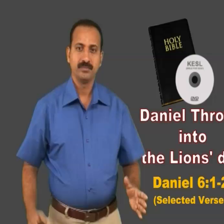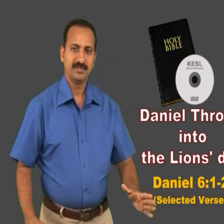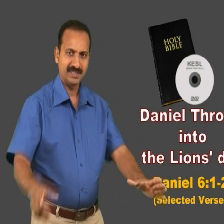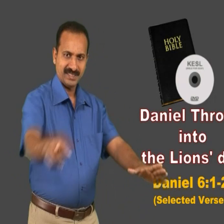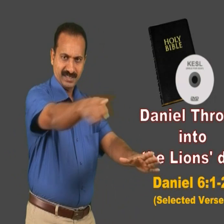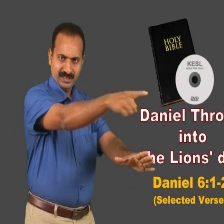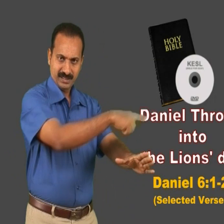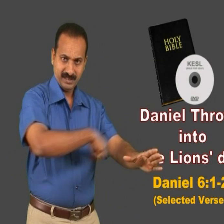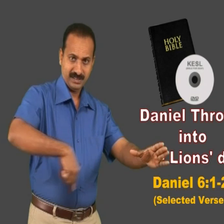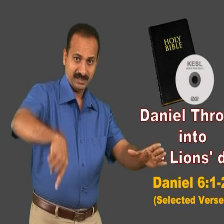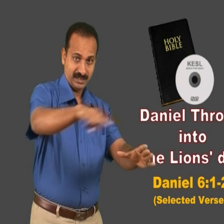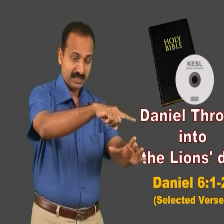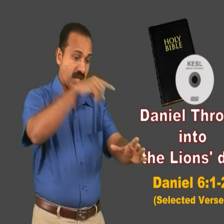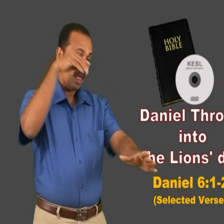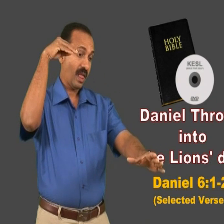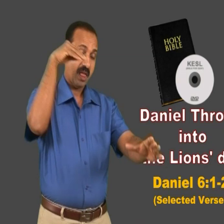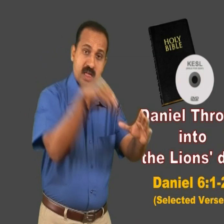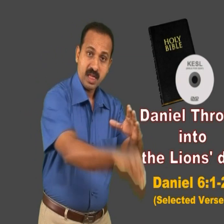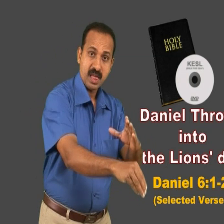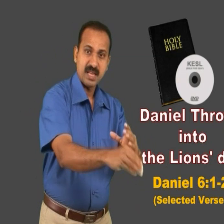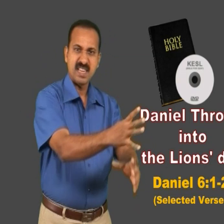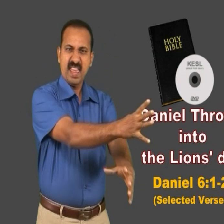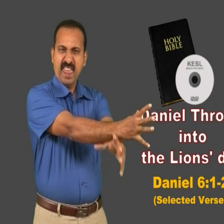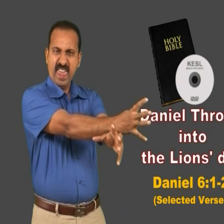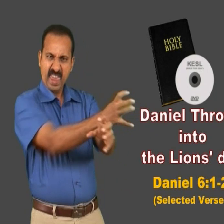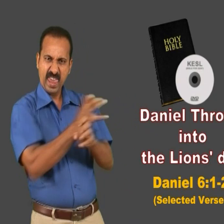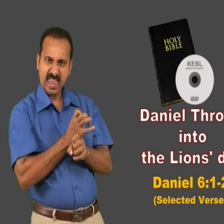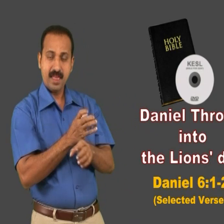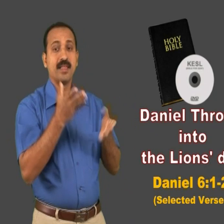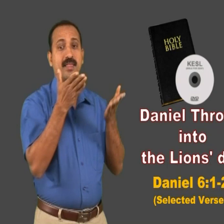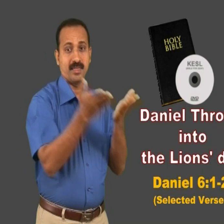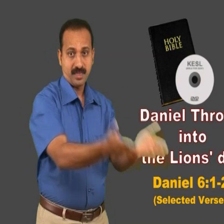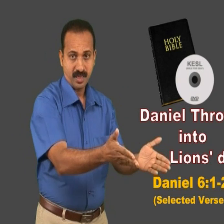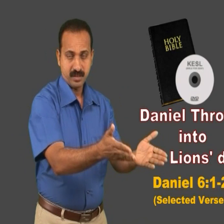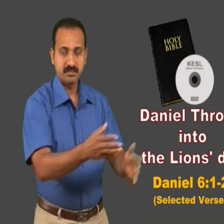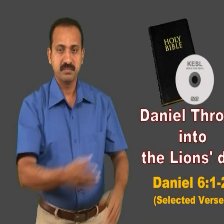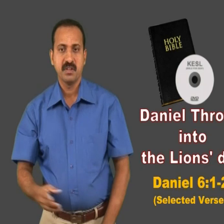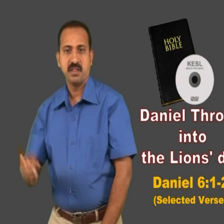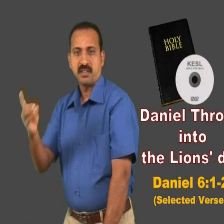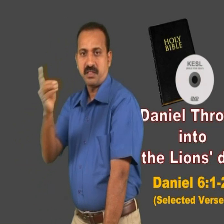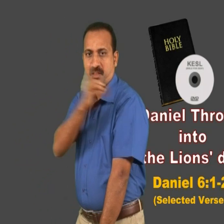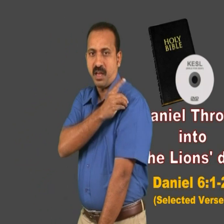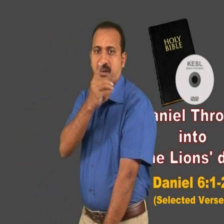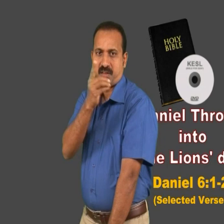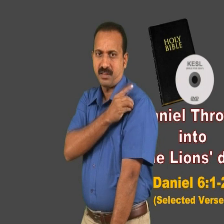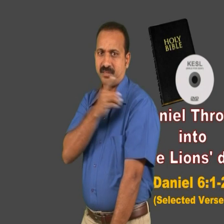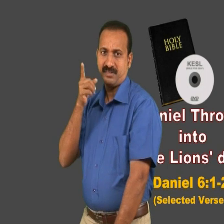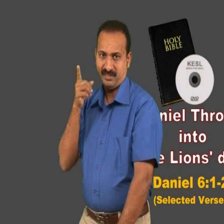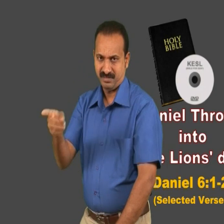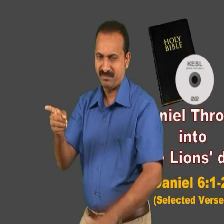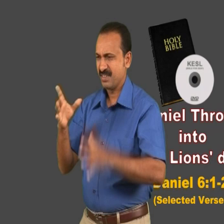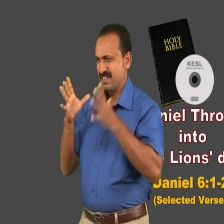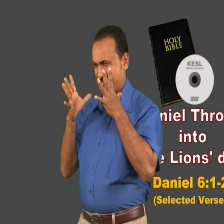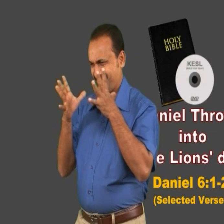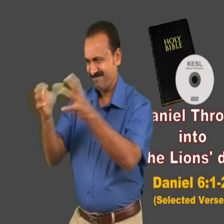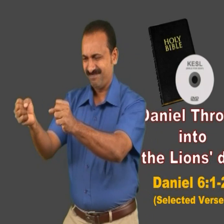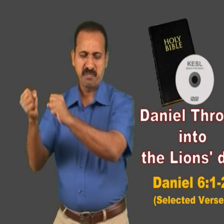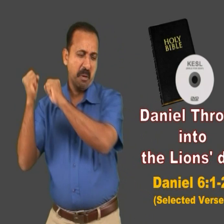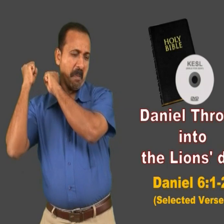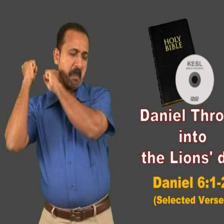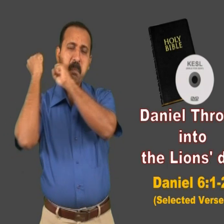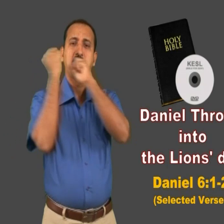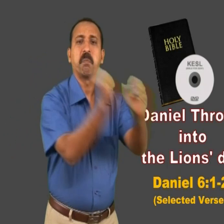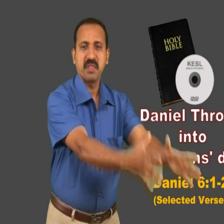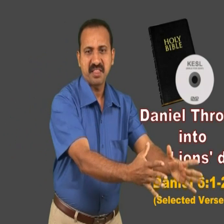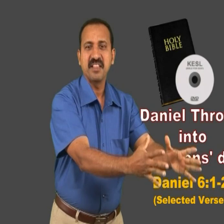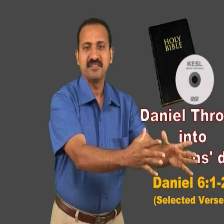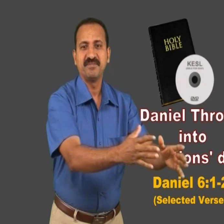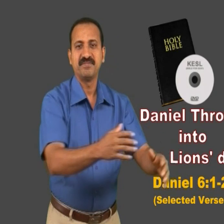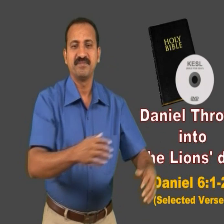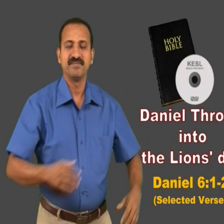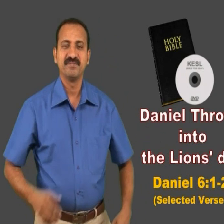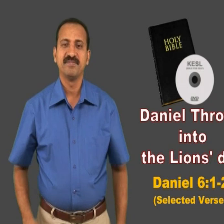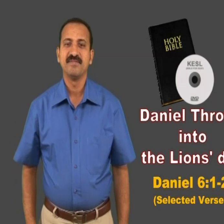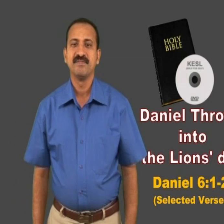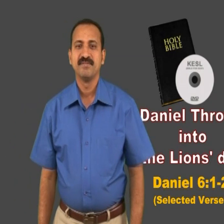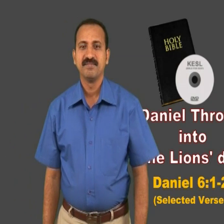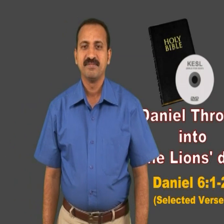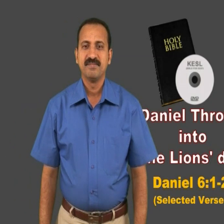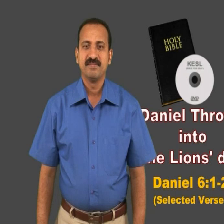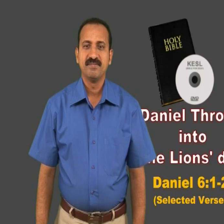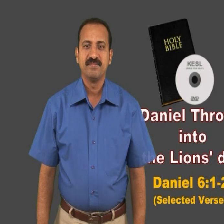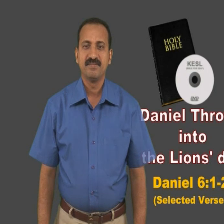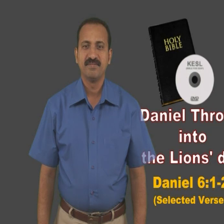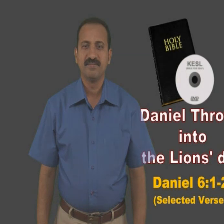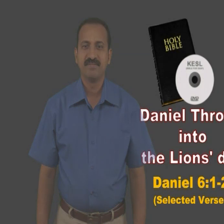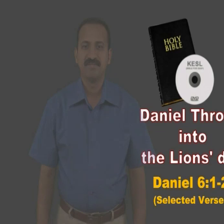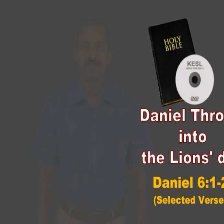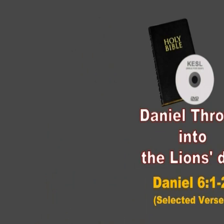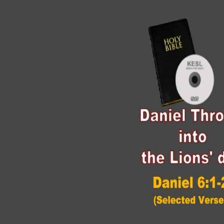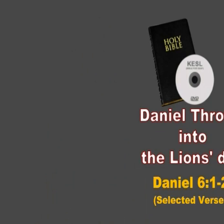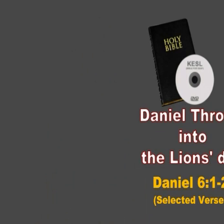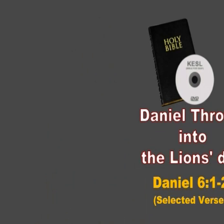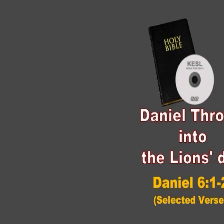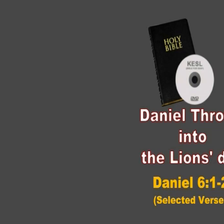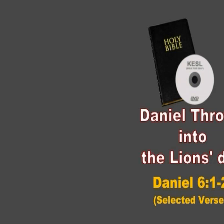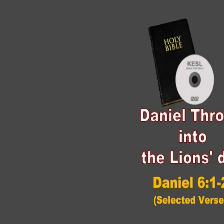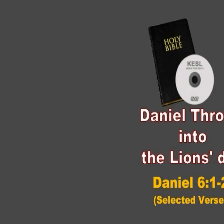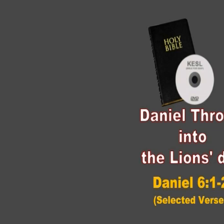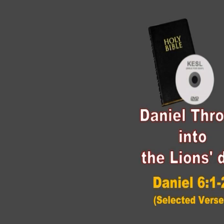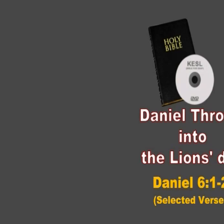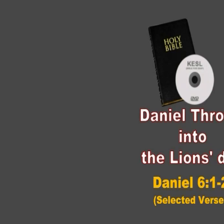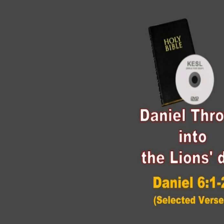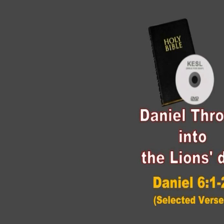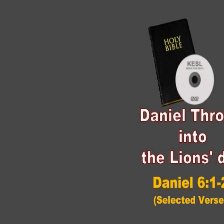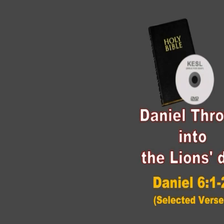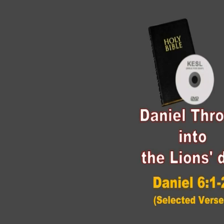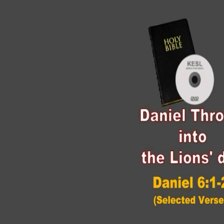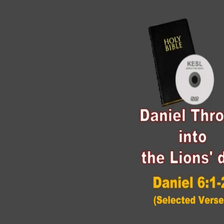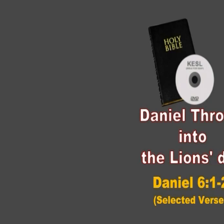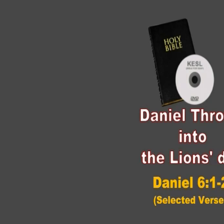Daniel thrown into the lions' den